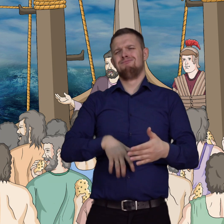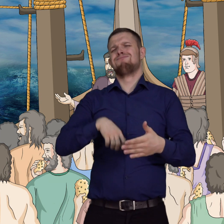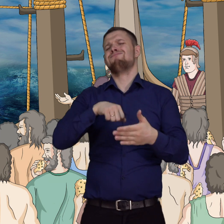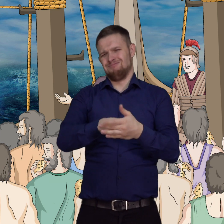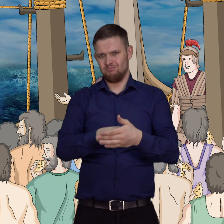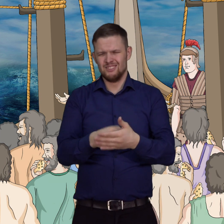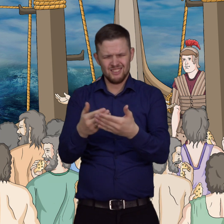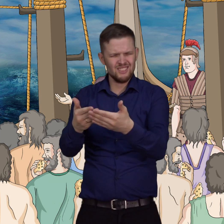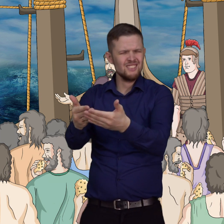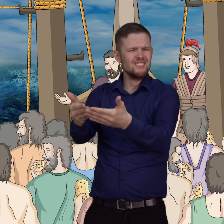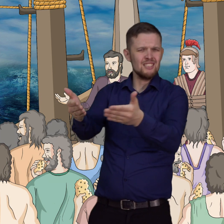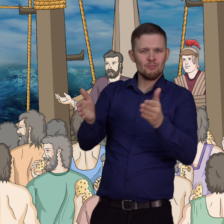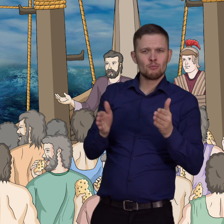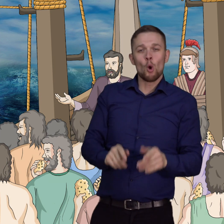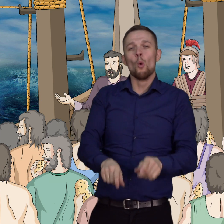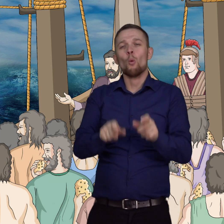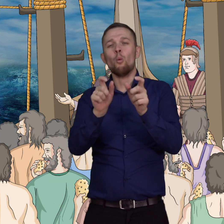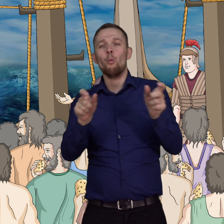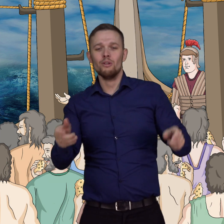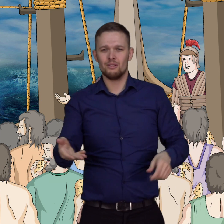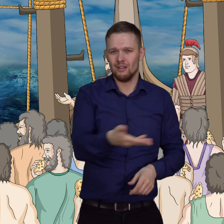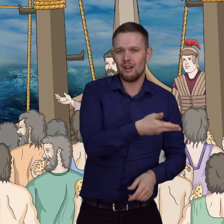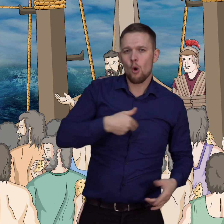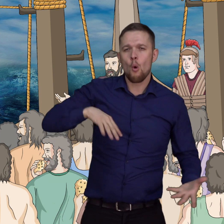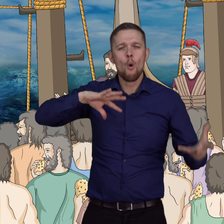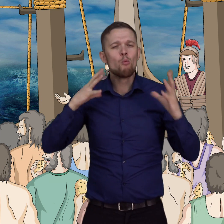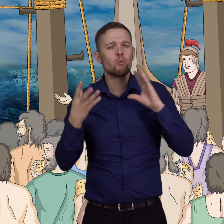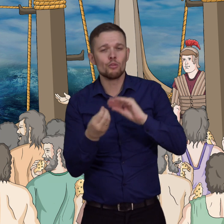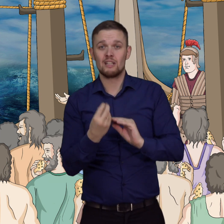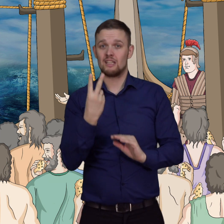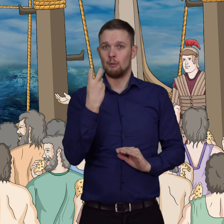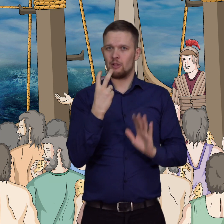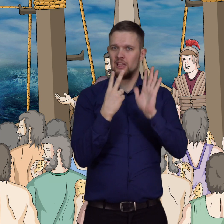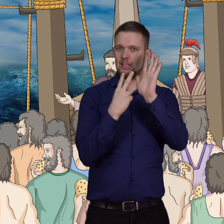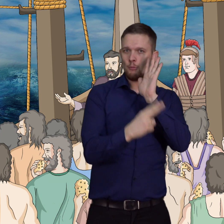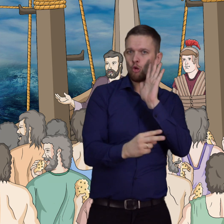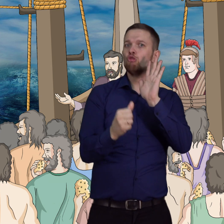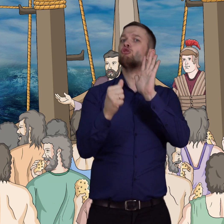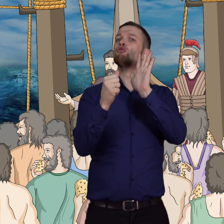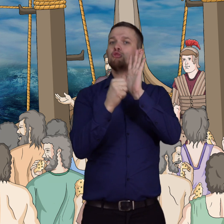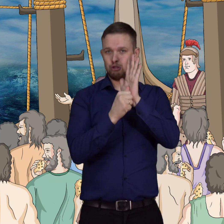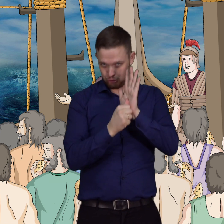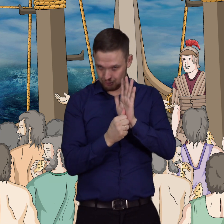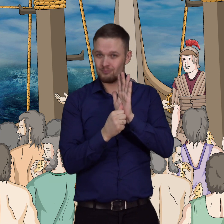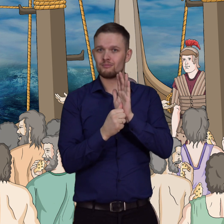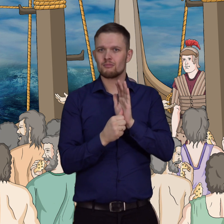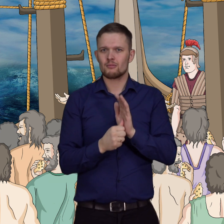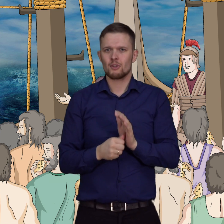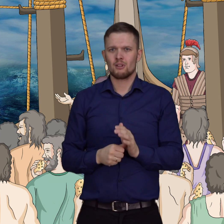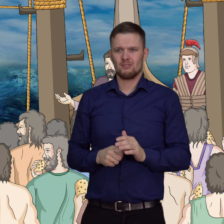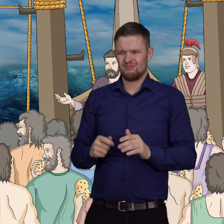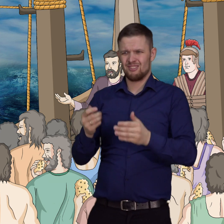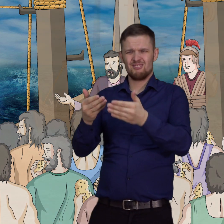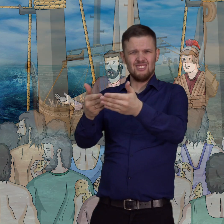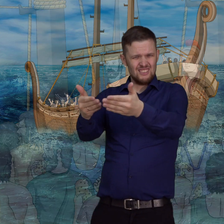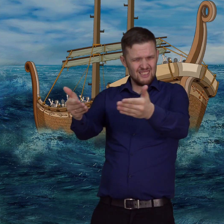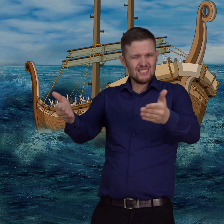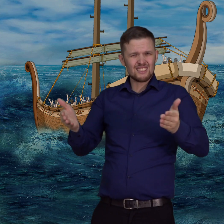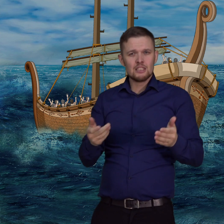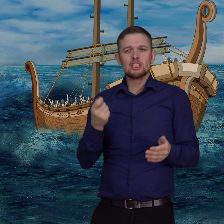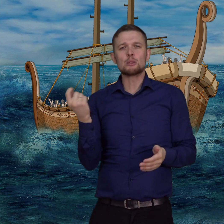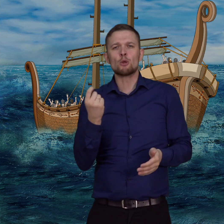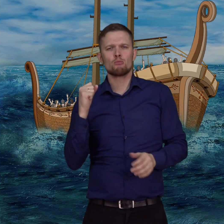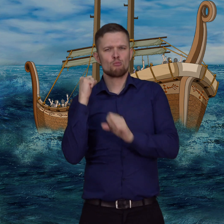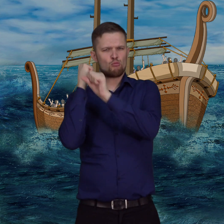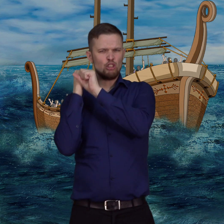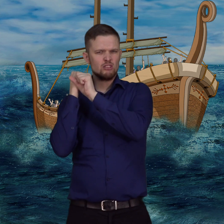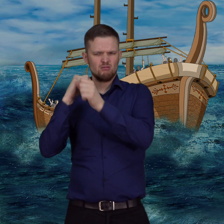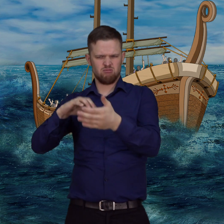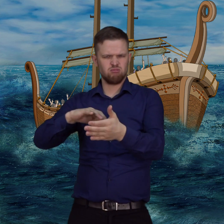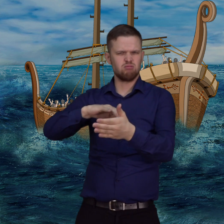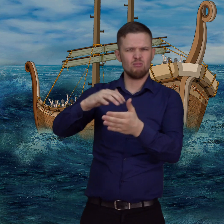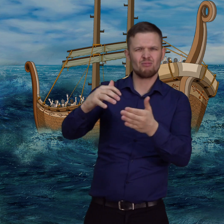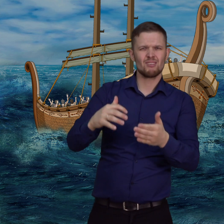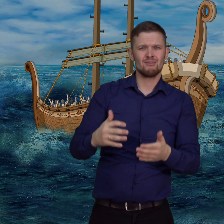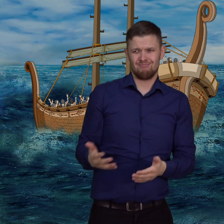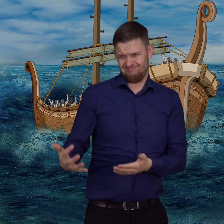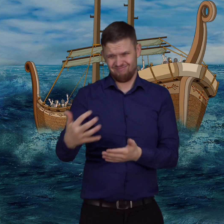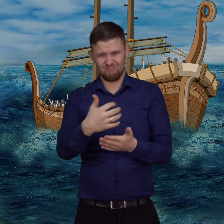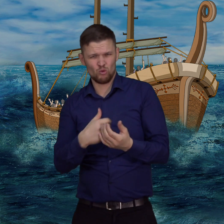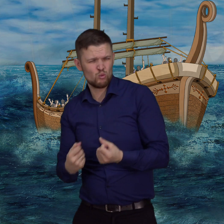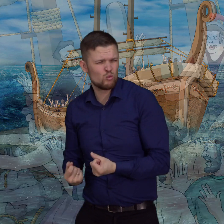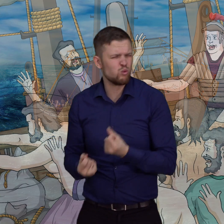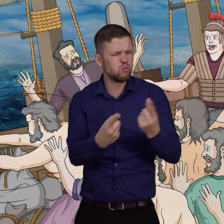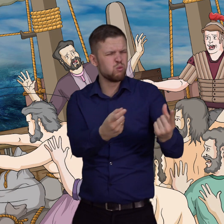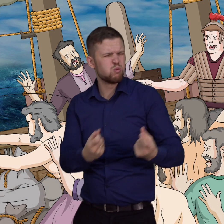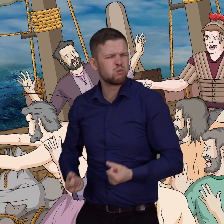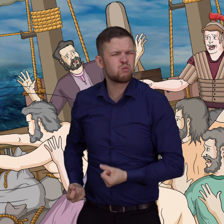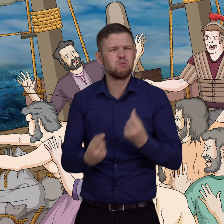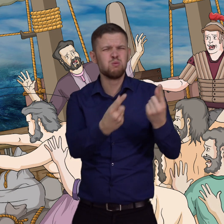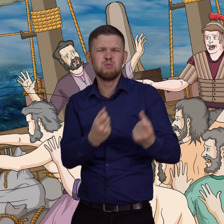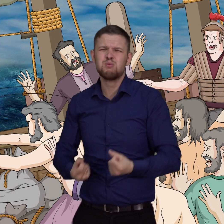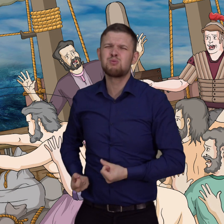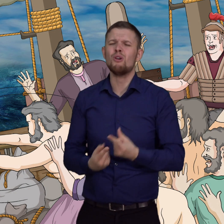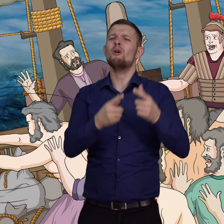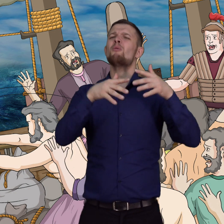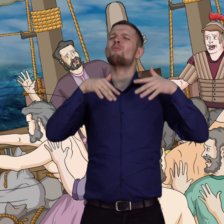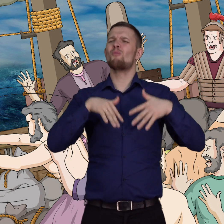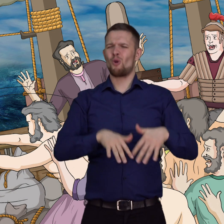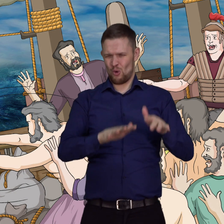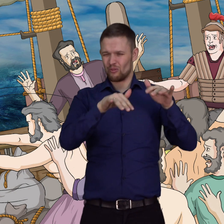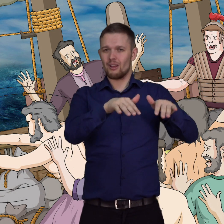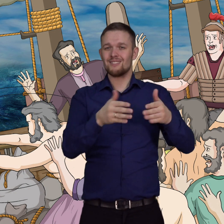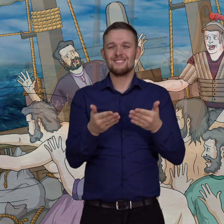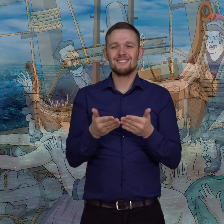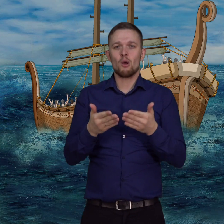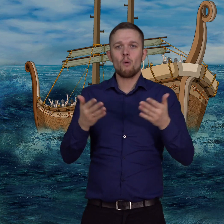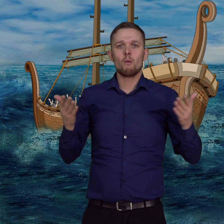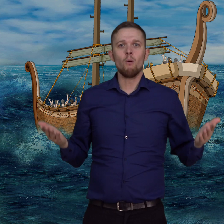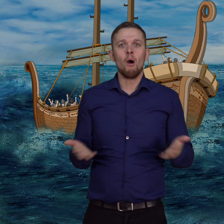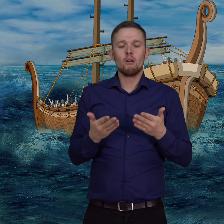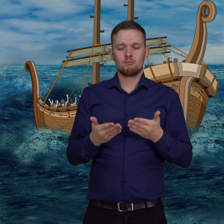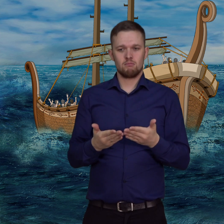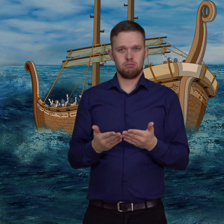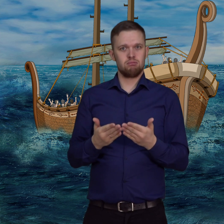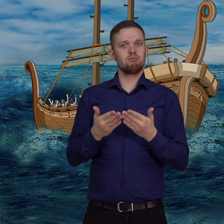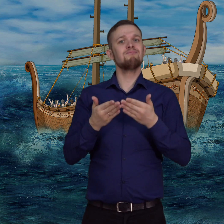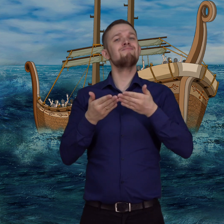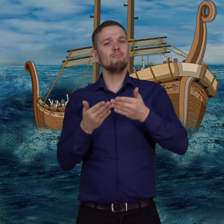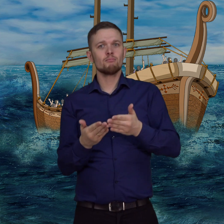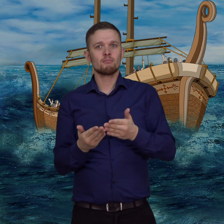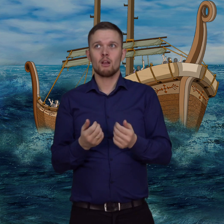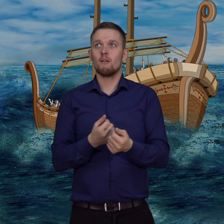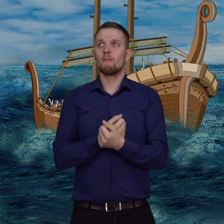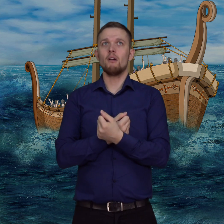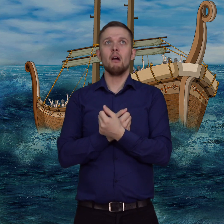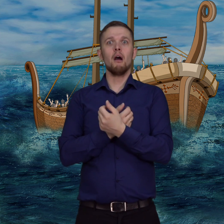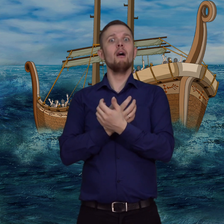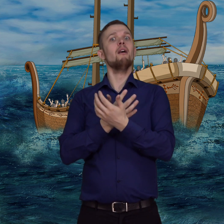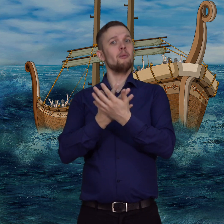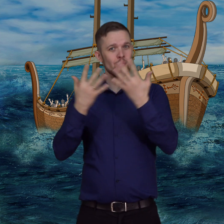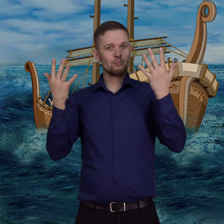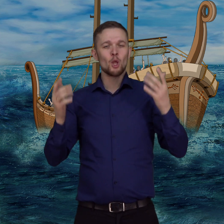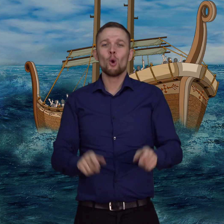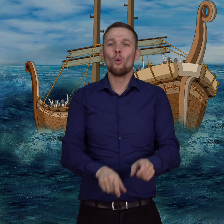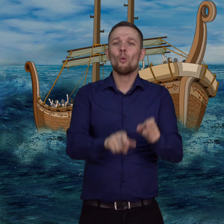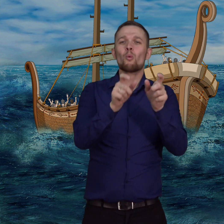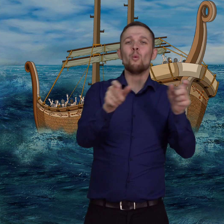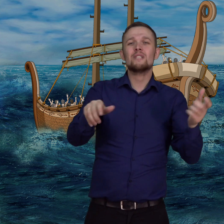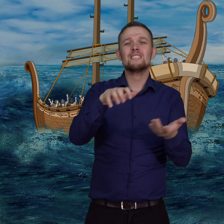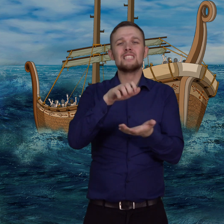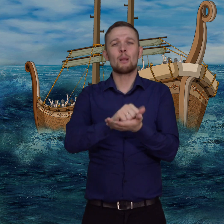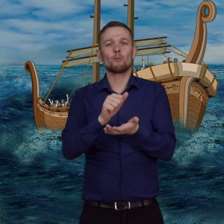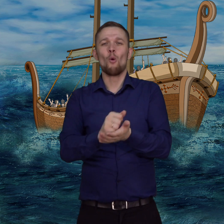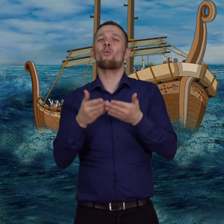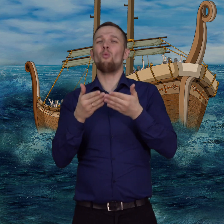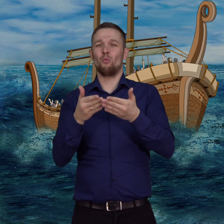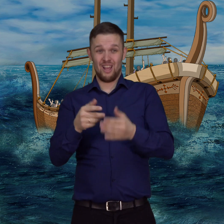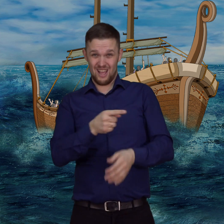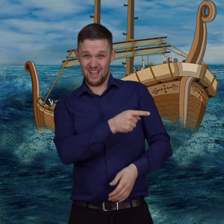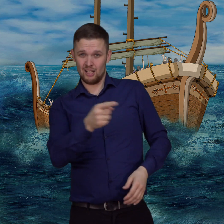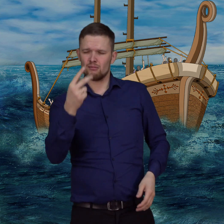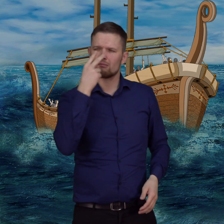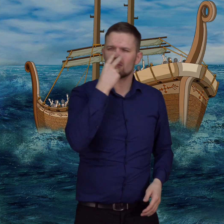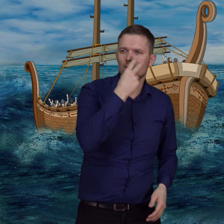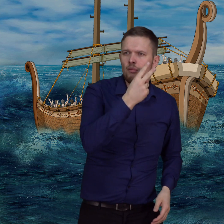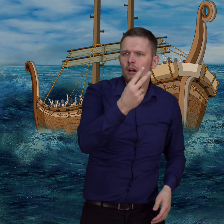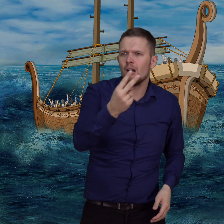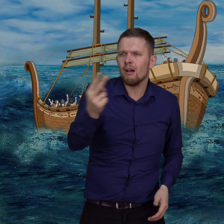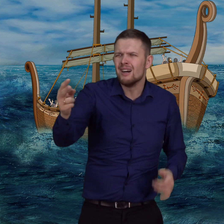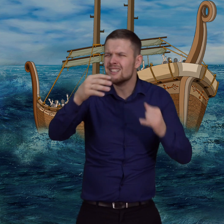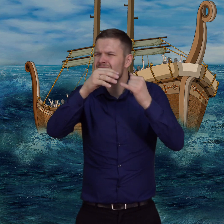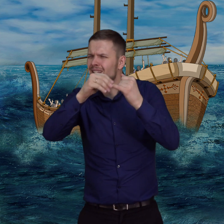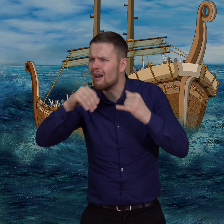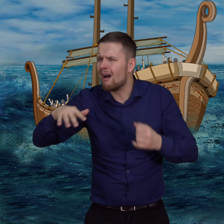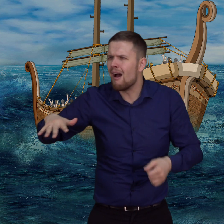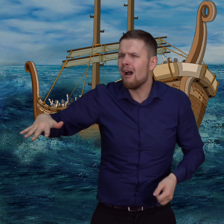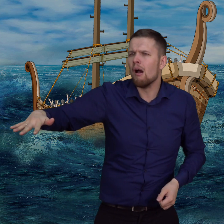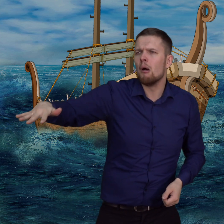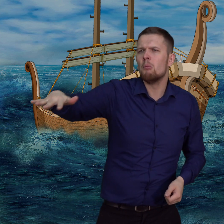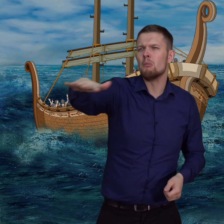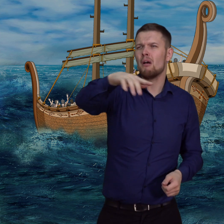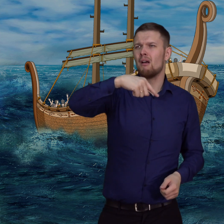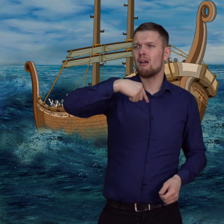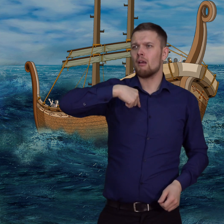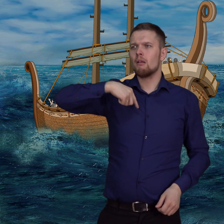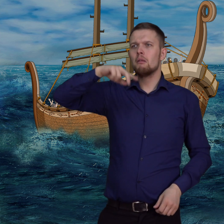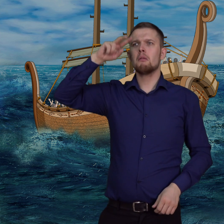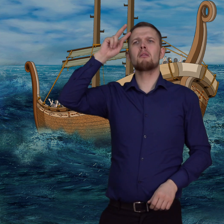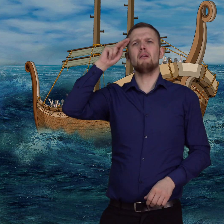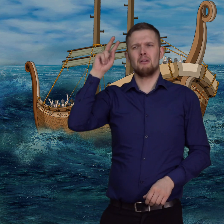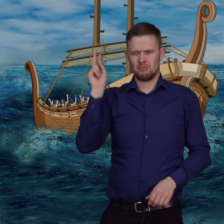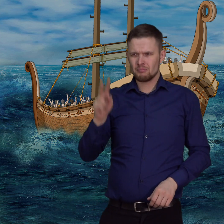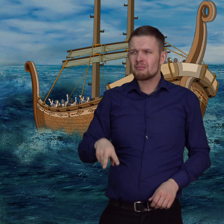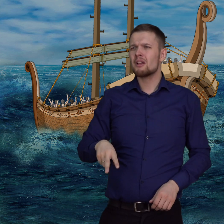In all, there were 276 of us on board. After the men had eaten their fill, they lightened the ship by throwing the grain into the sea.